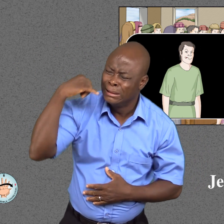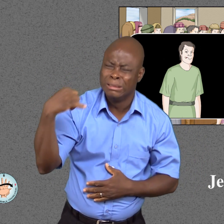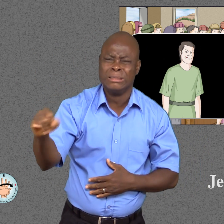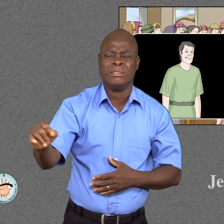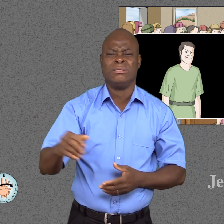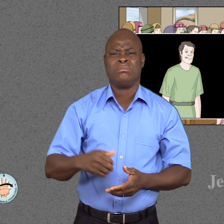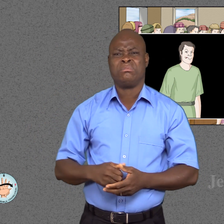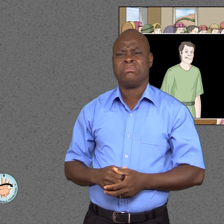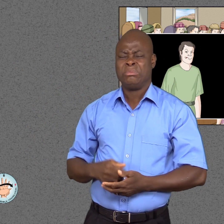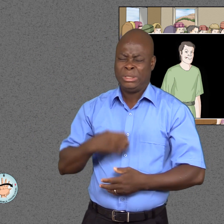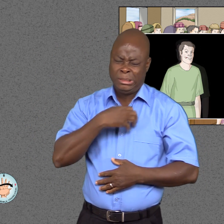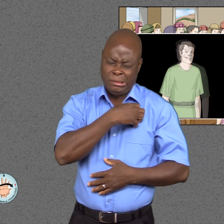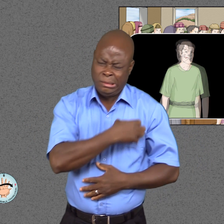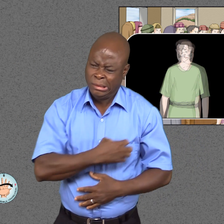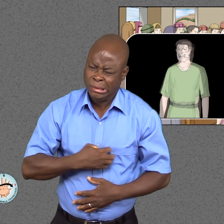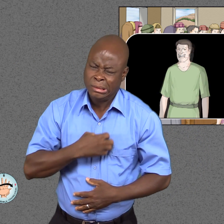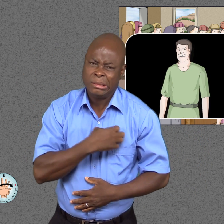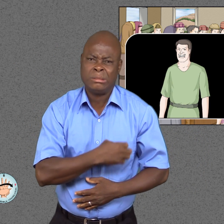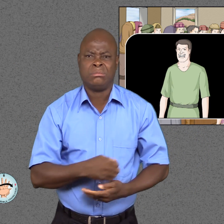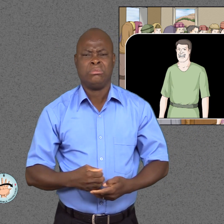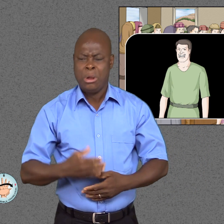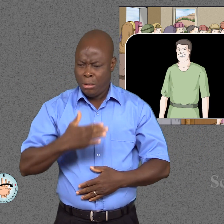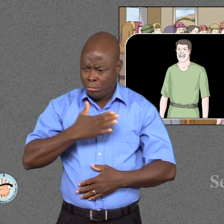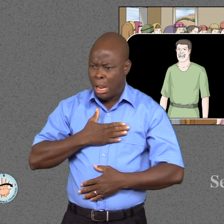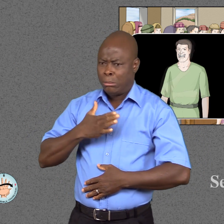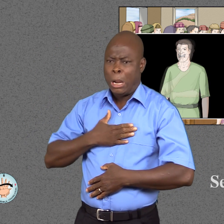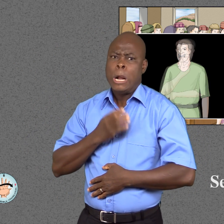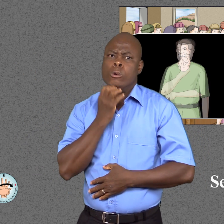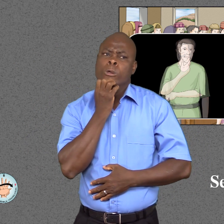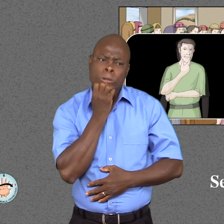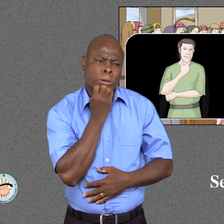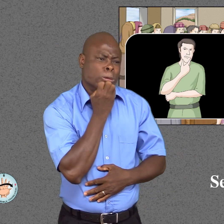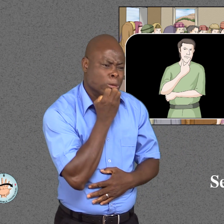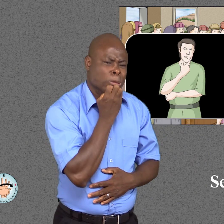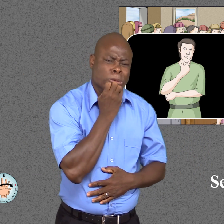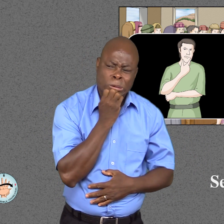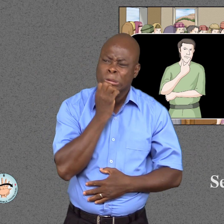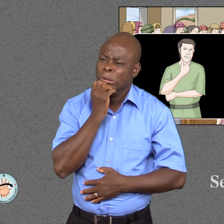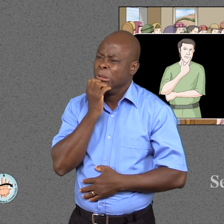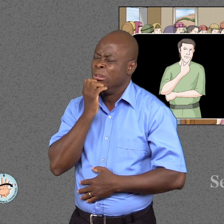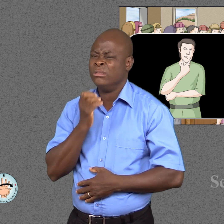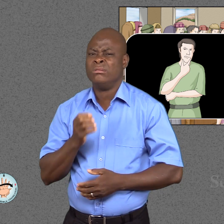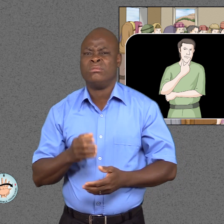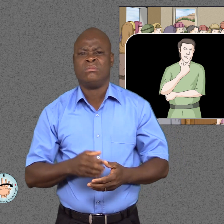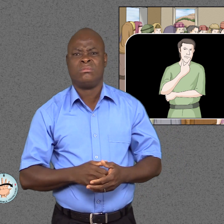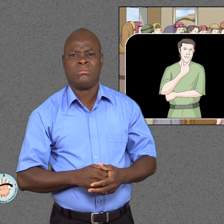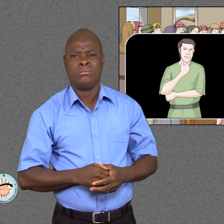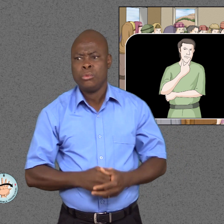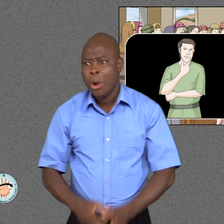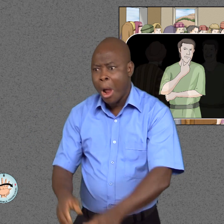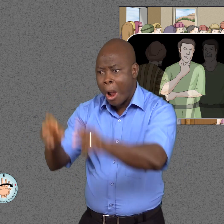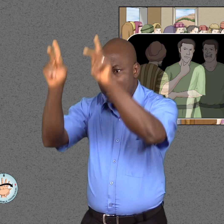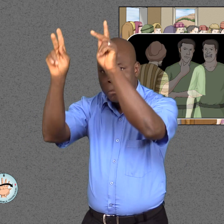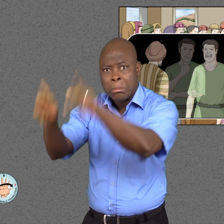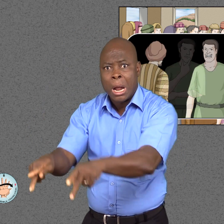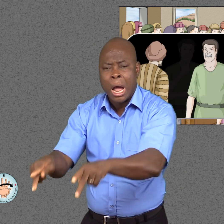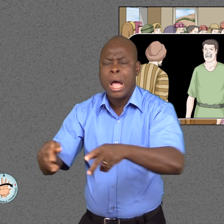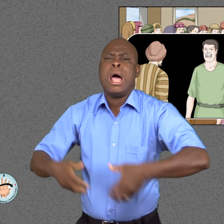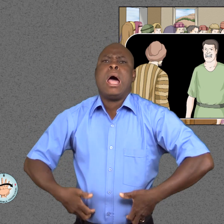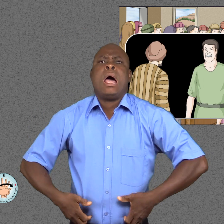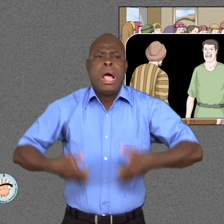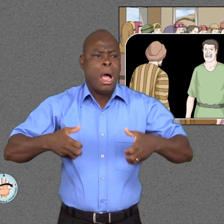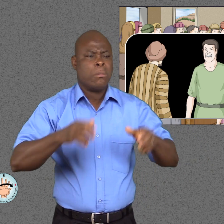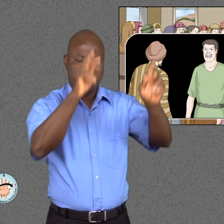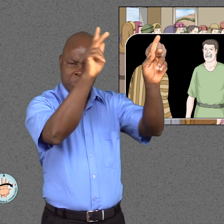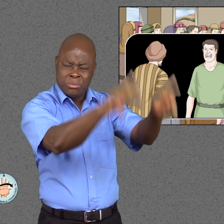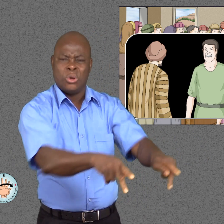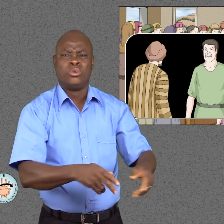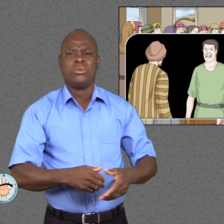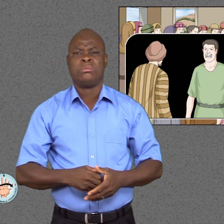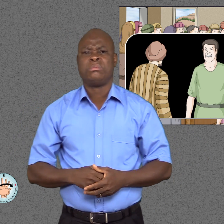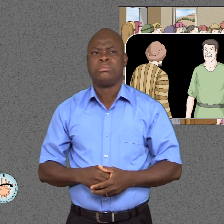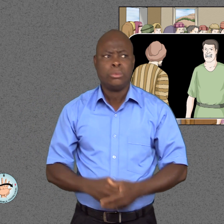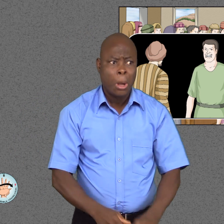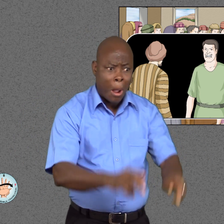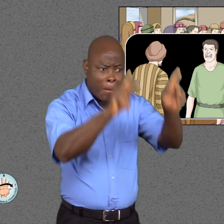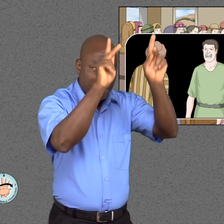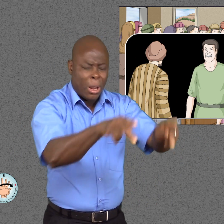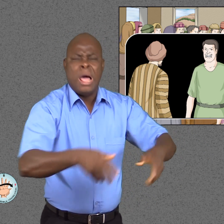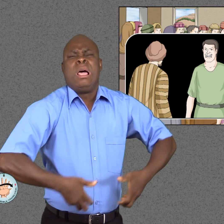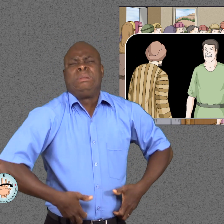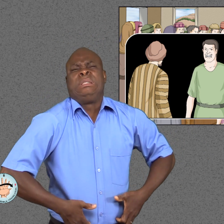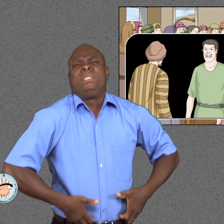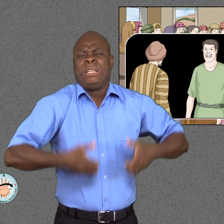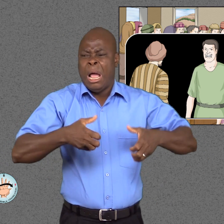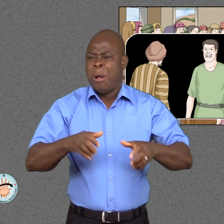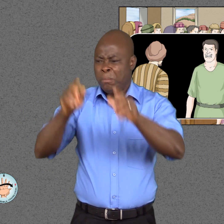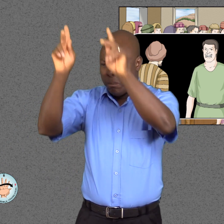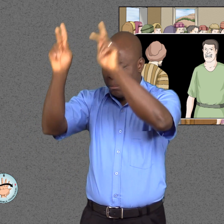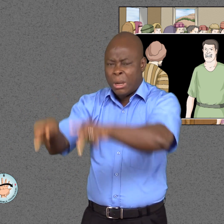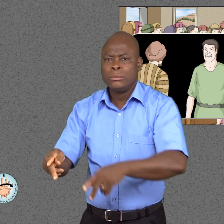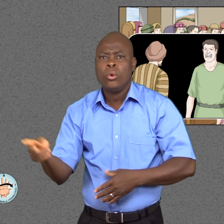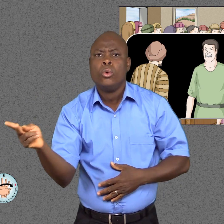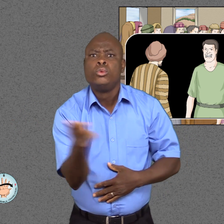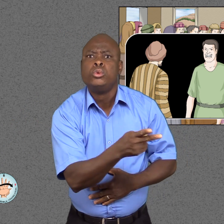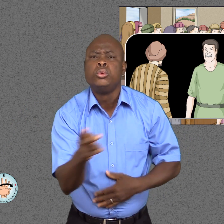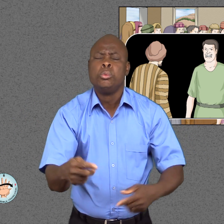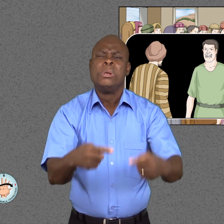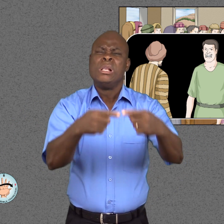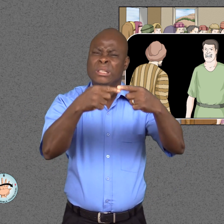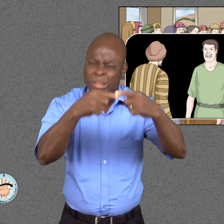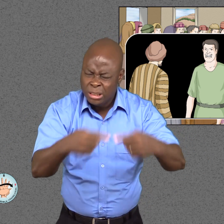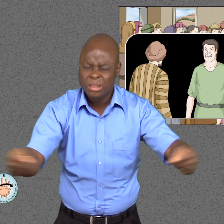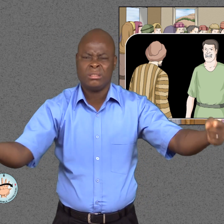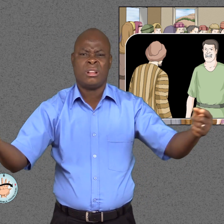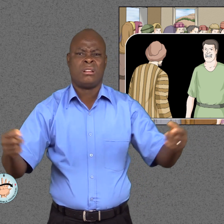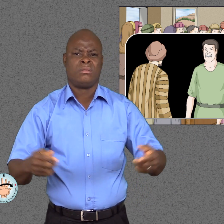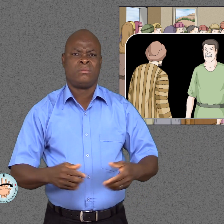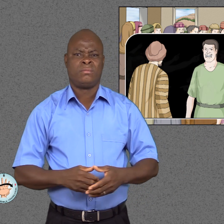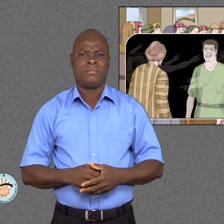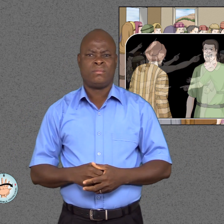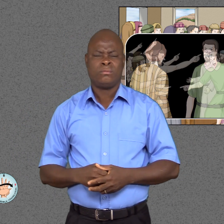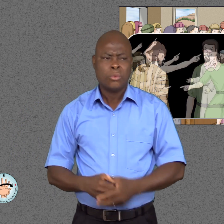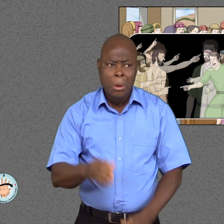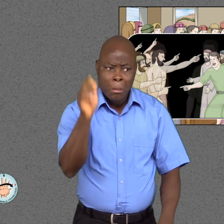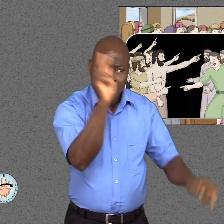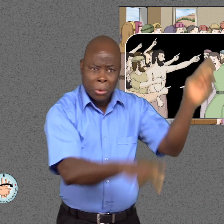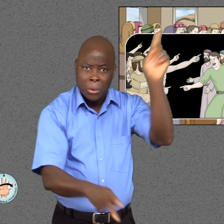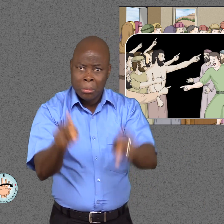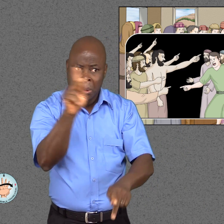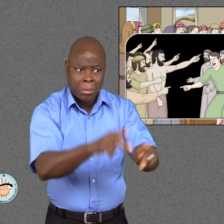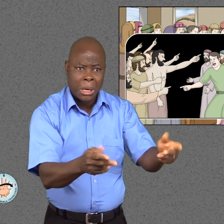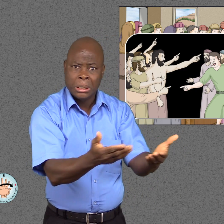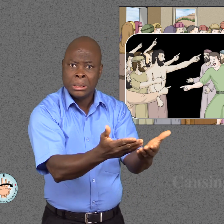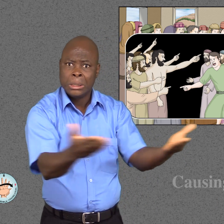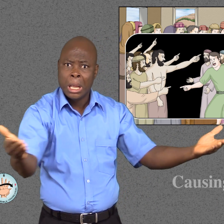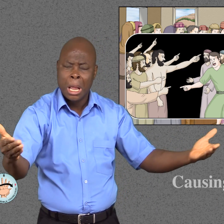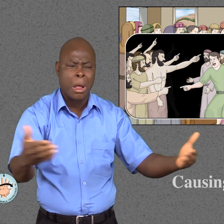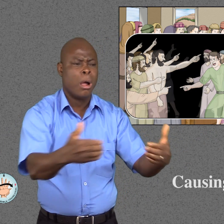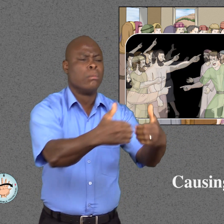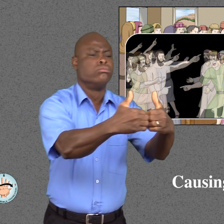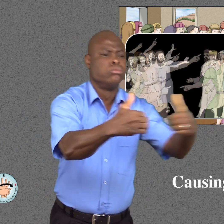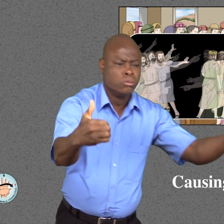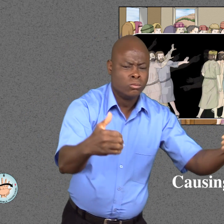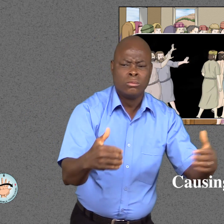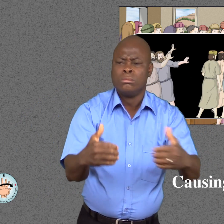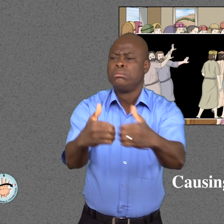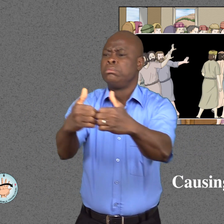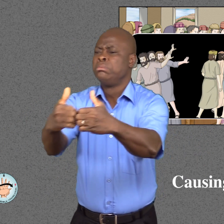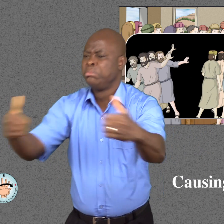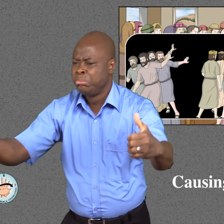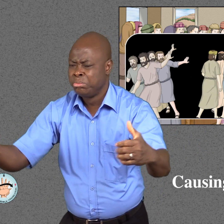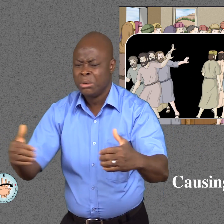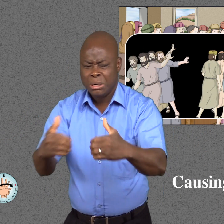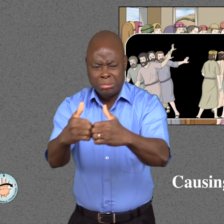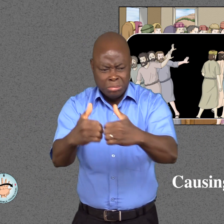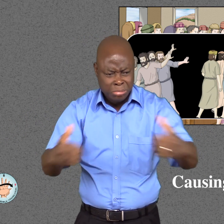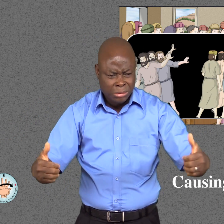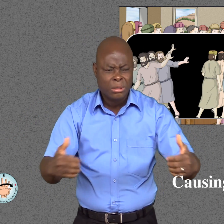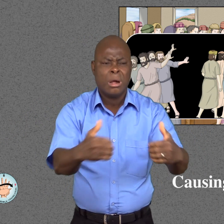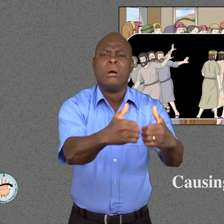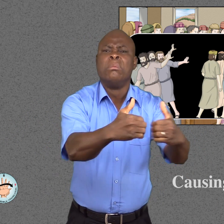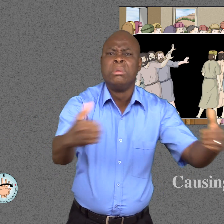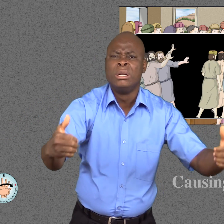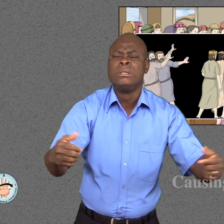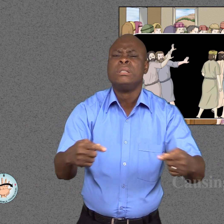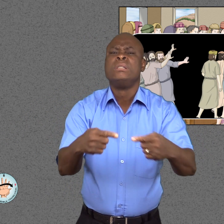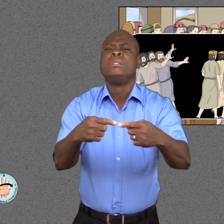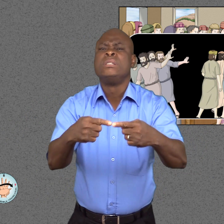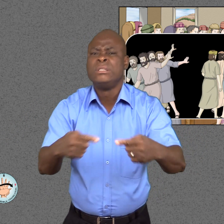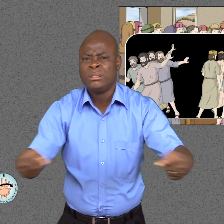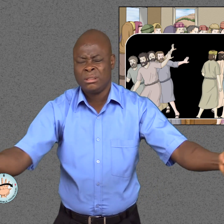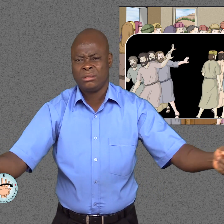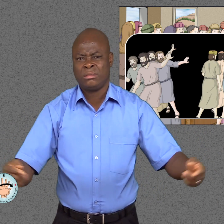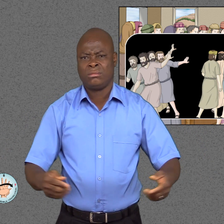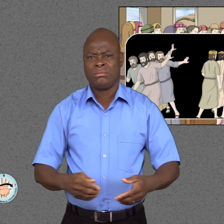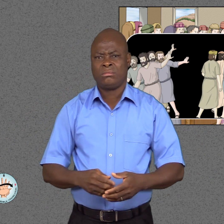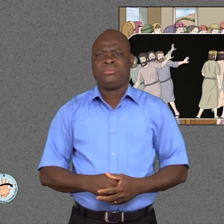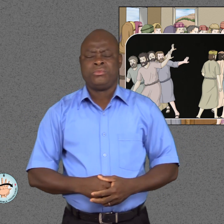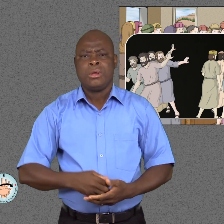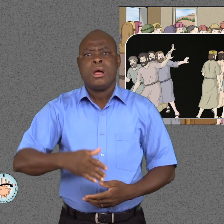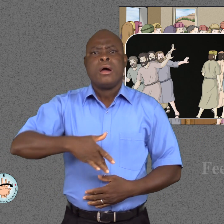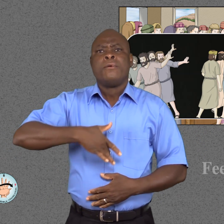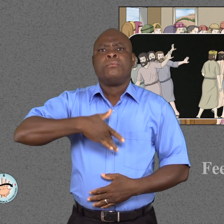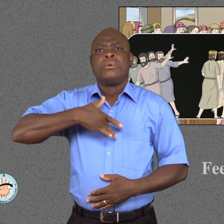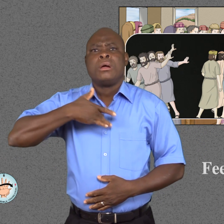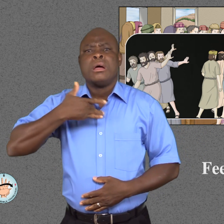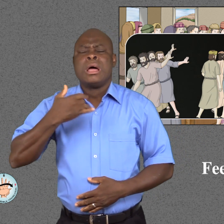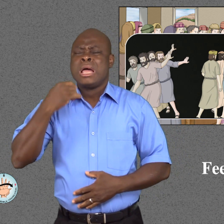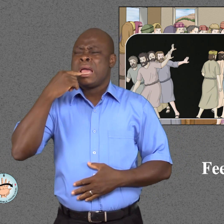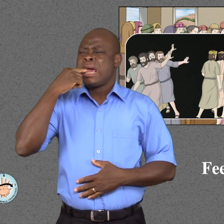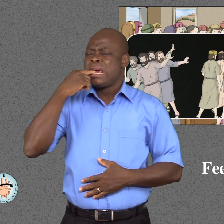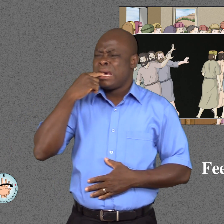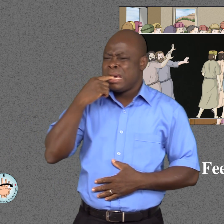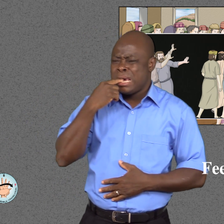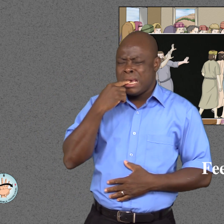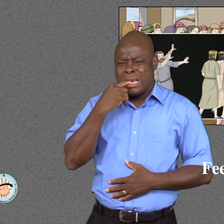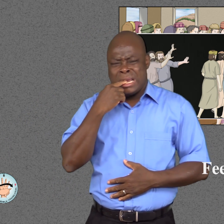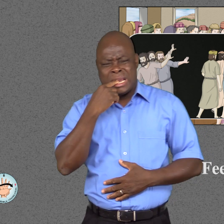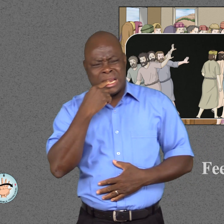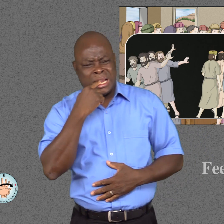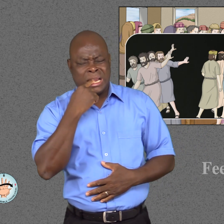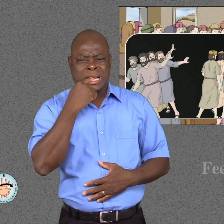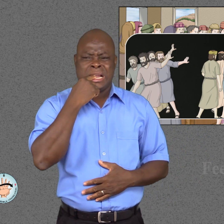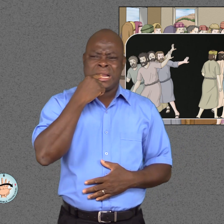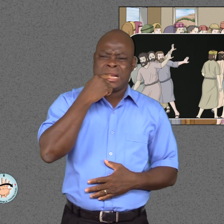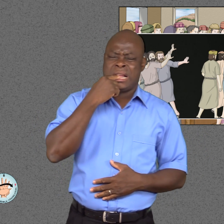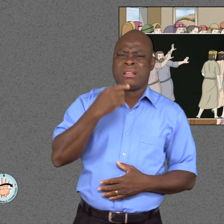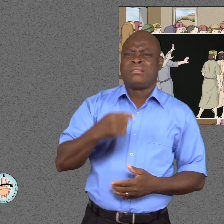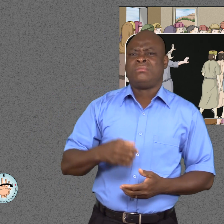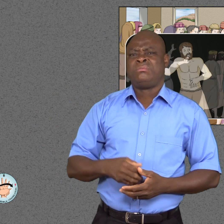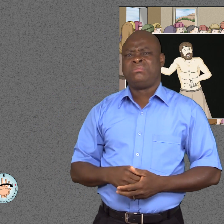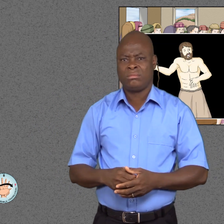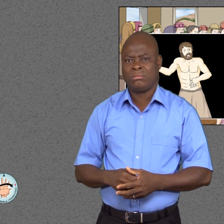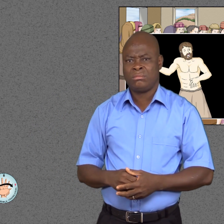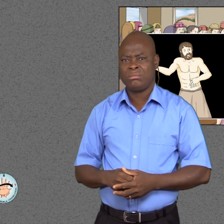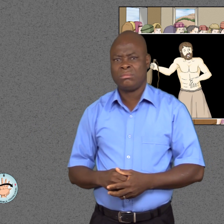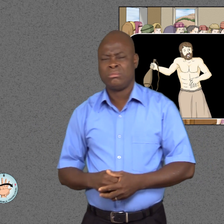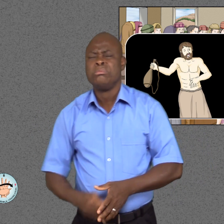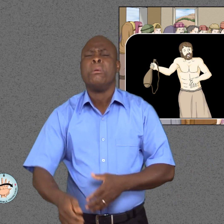rivalries, divisions, factions, and envy;